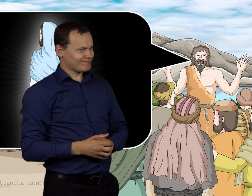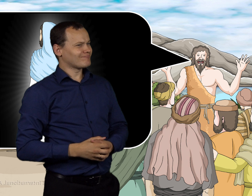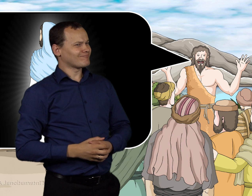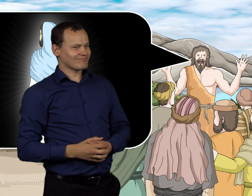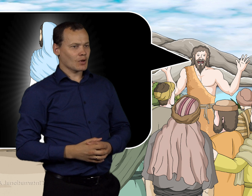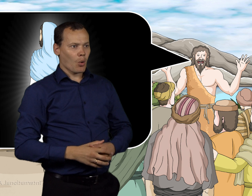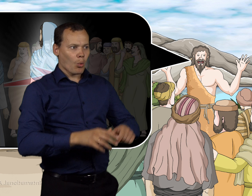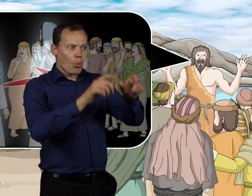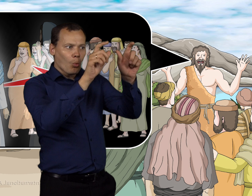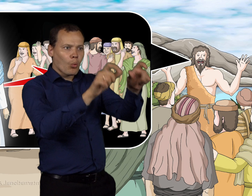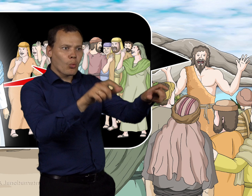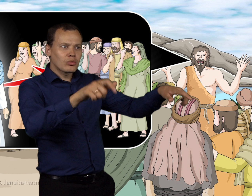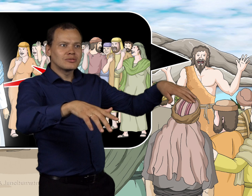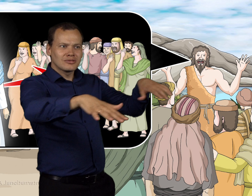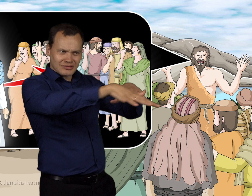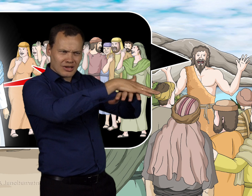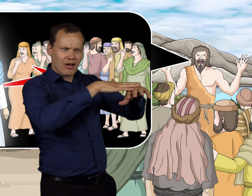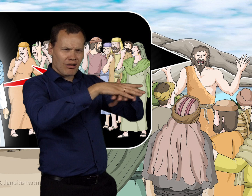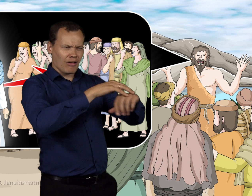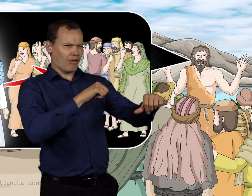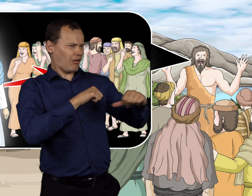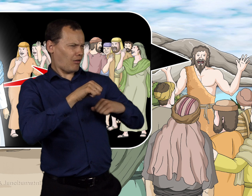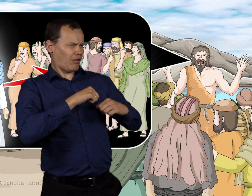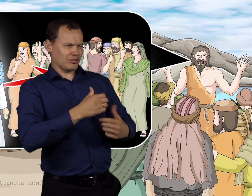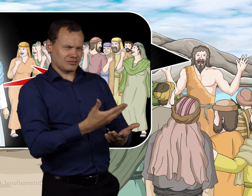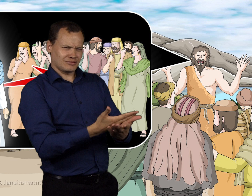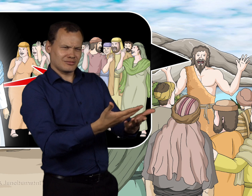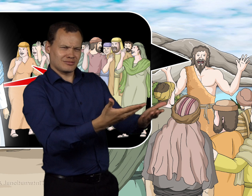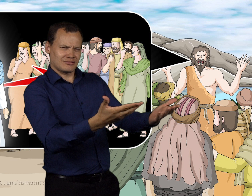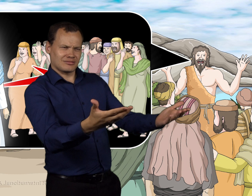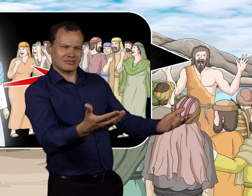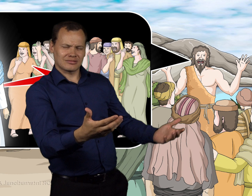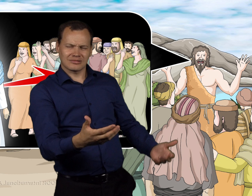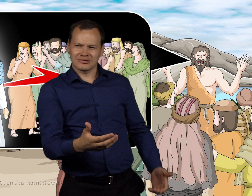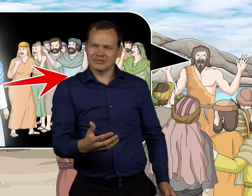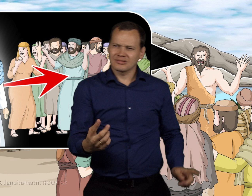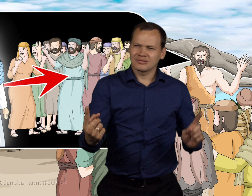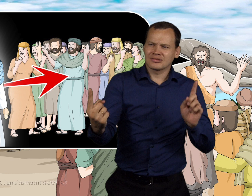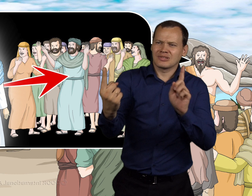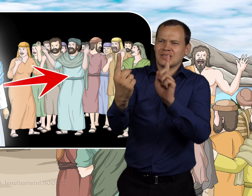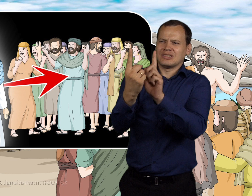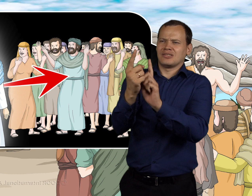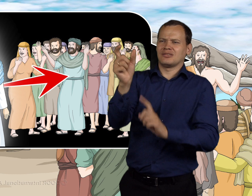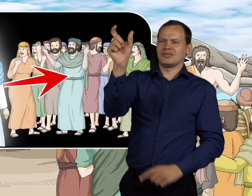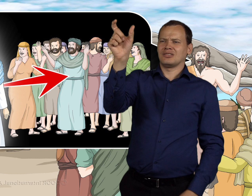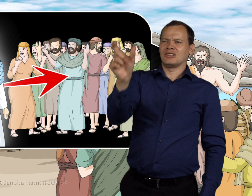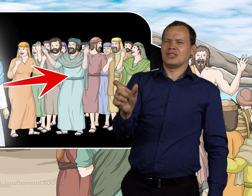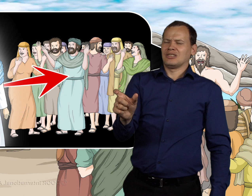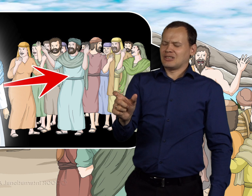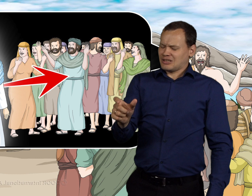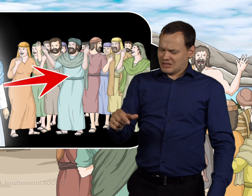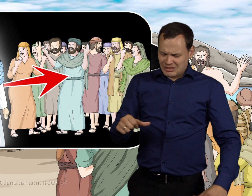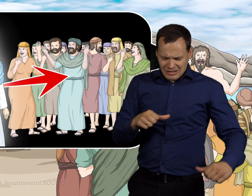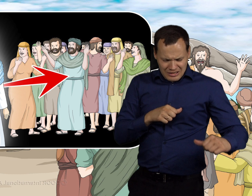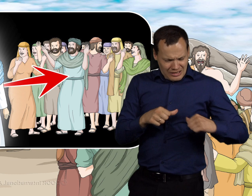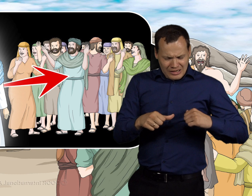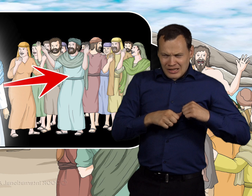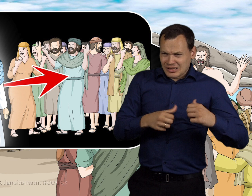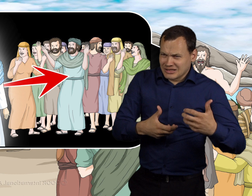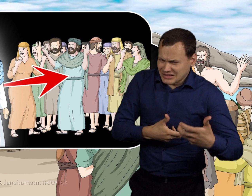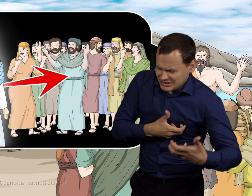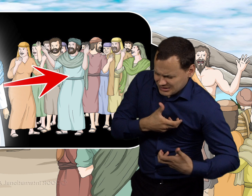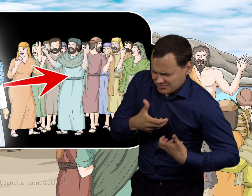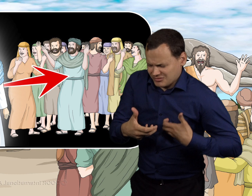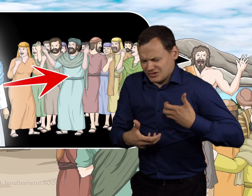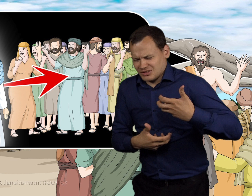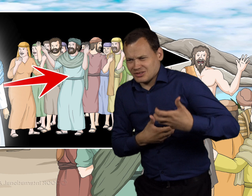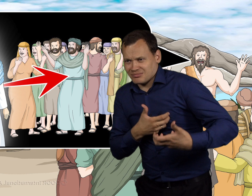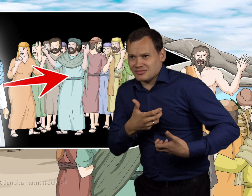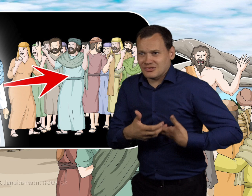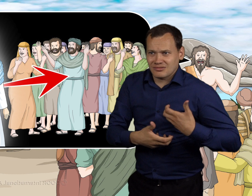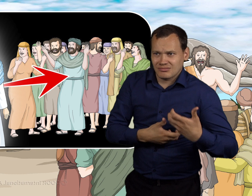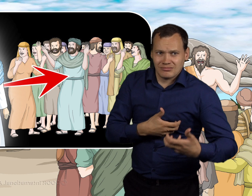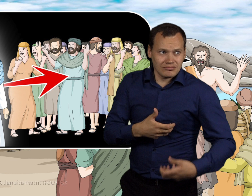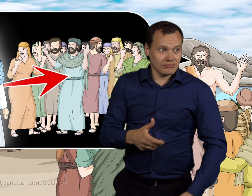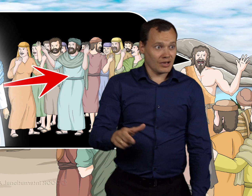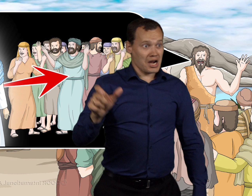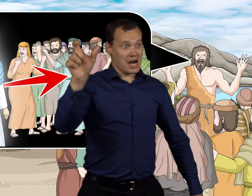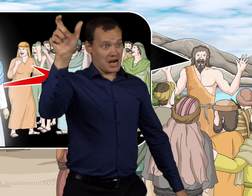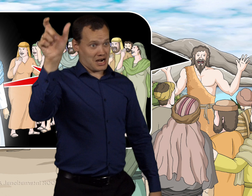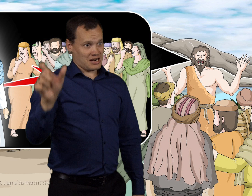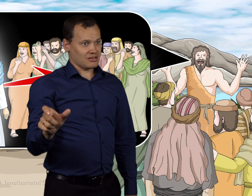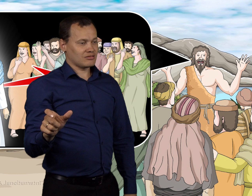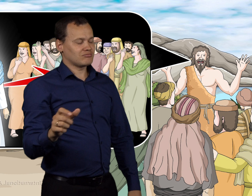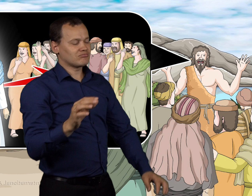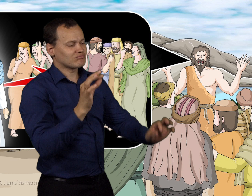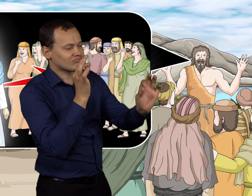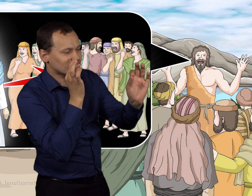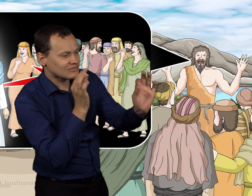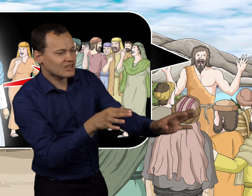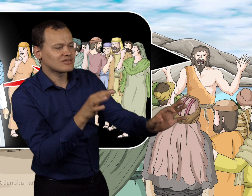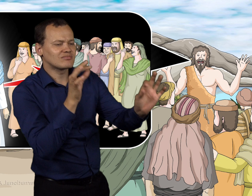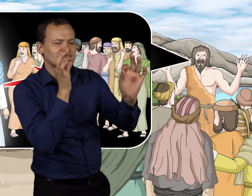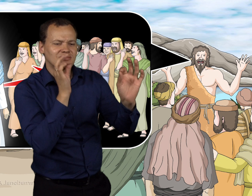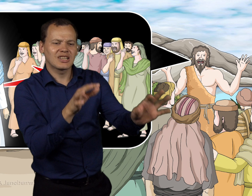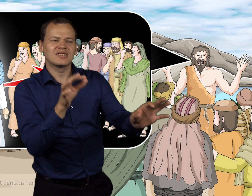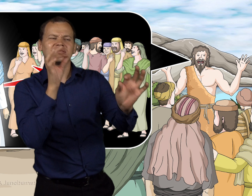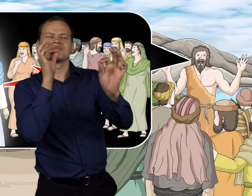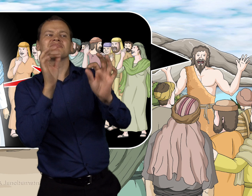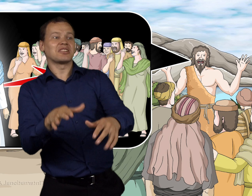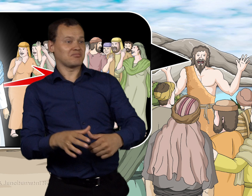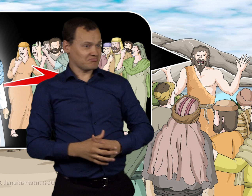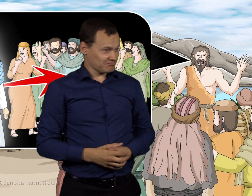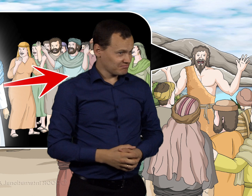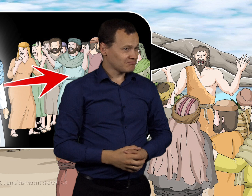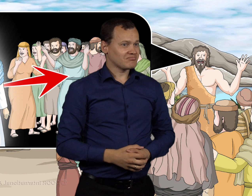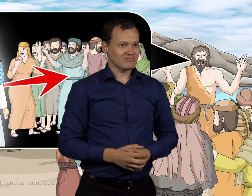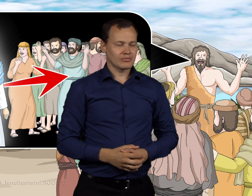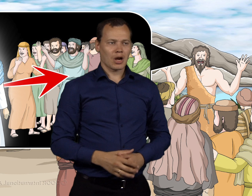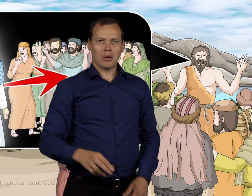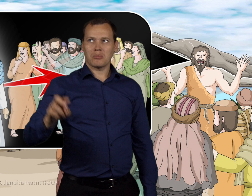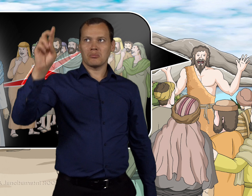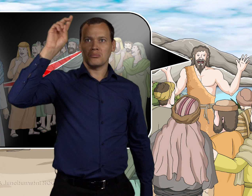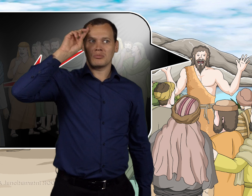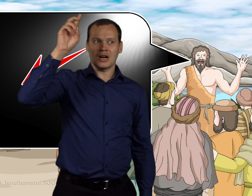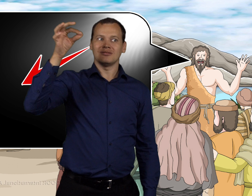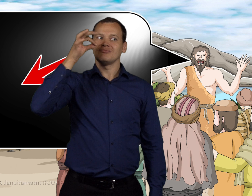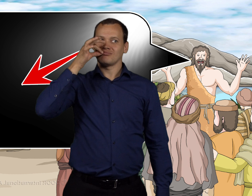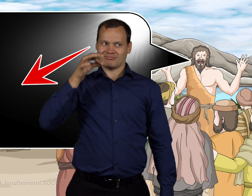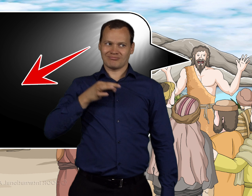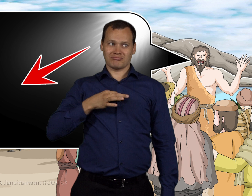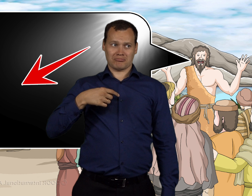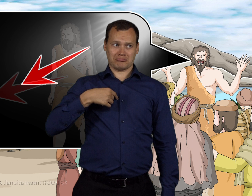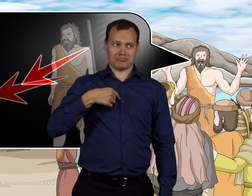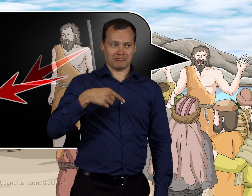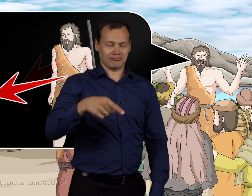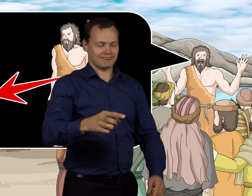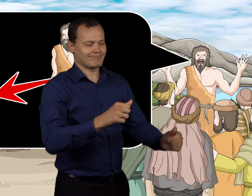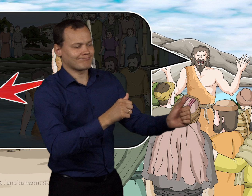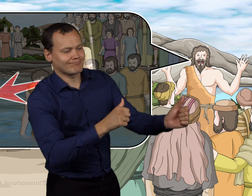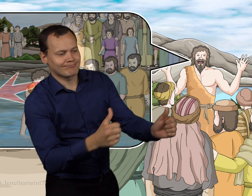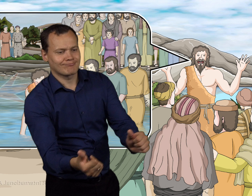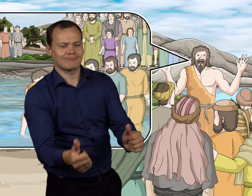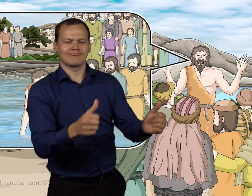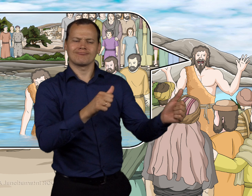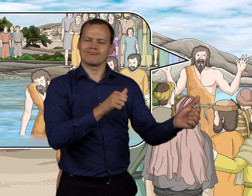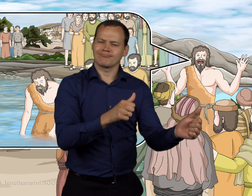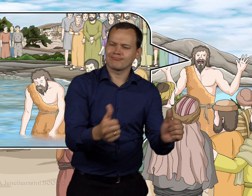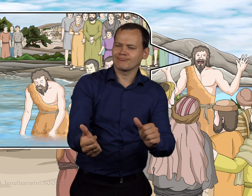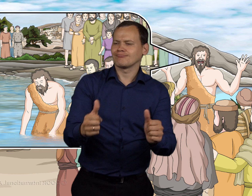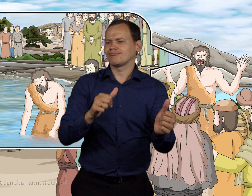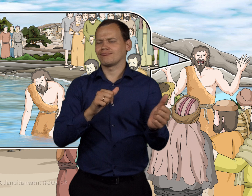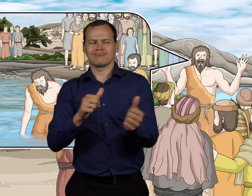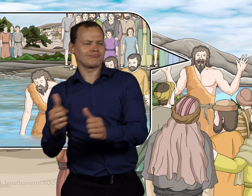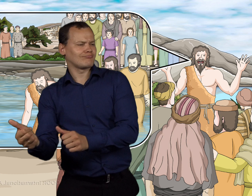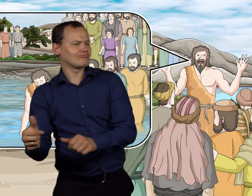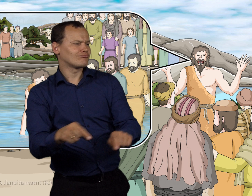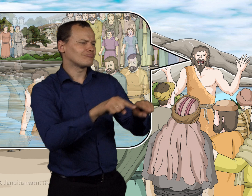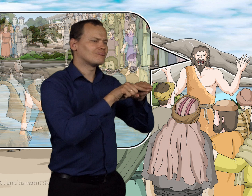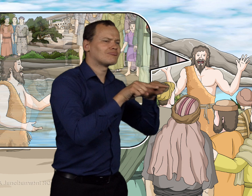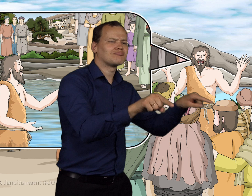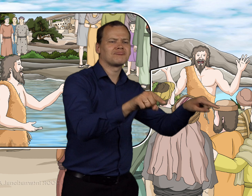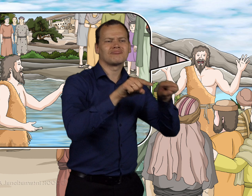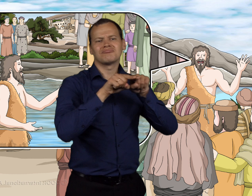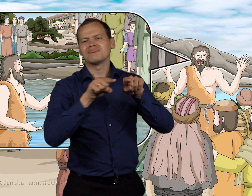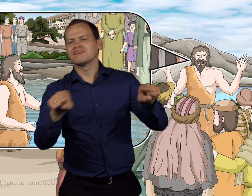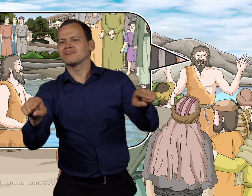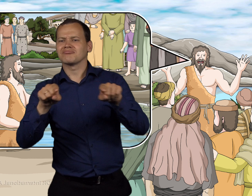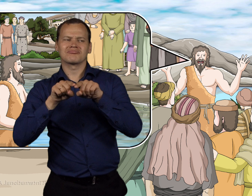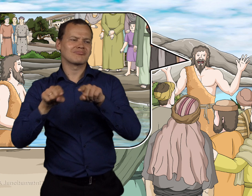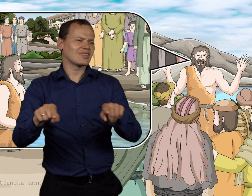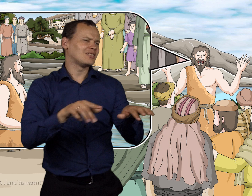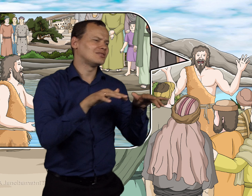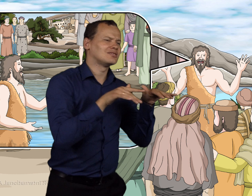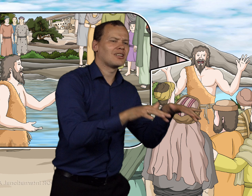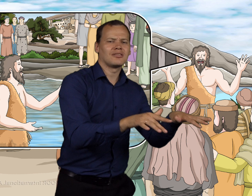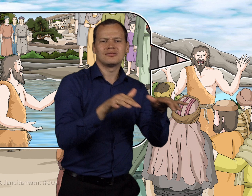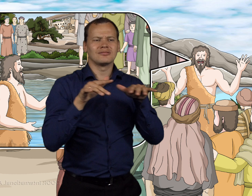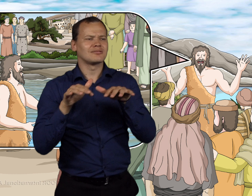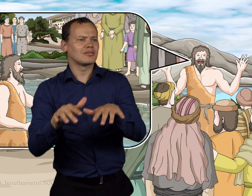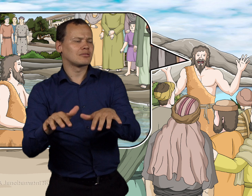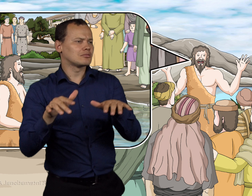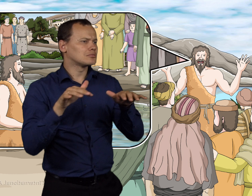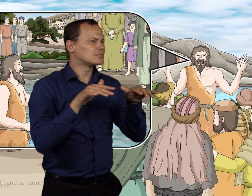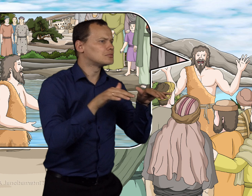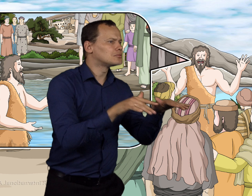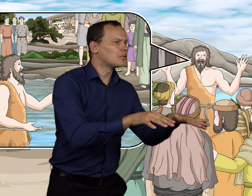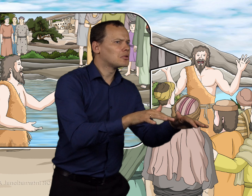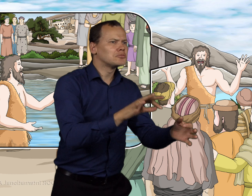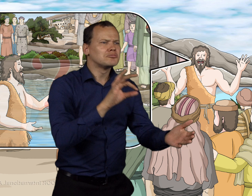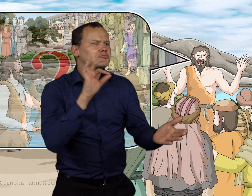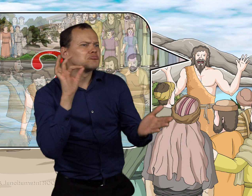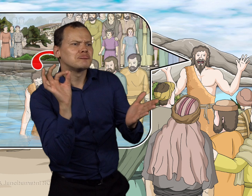Then John testified, “I saw the Spirit descending from heaven like a dove and resting on Him.